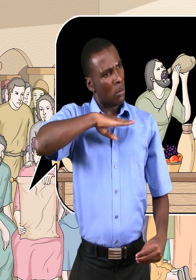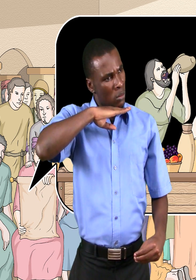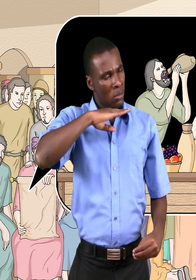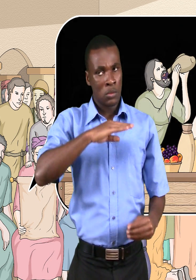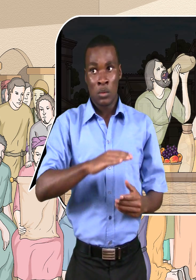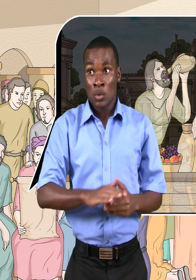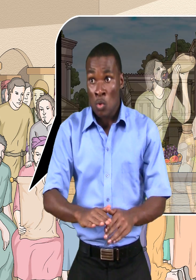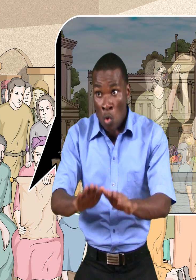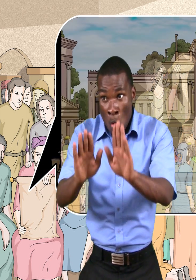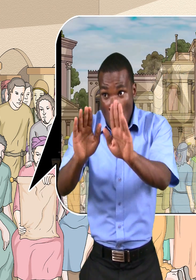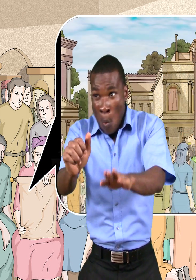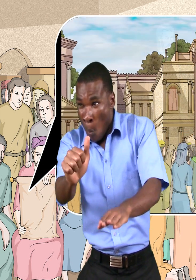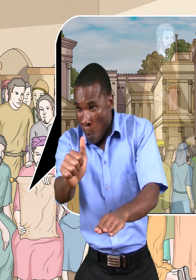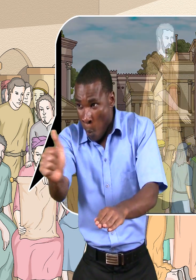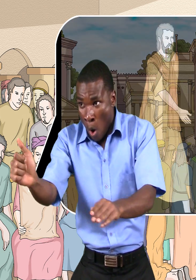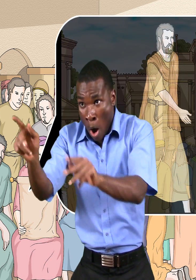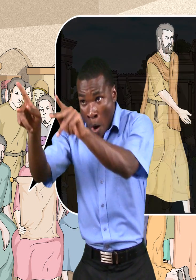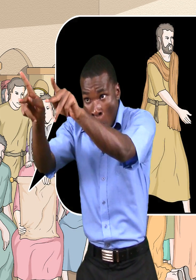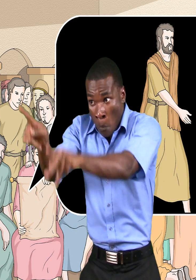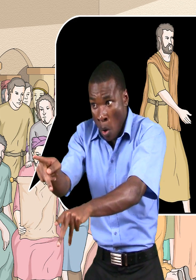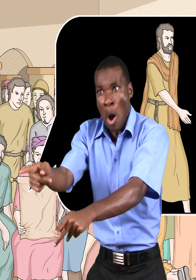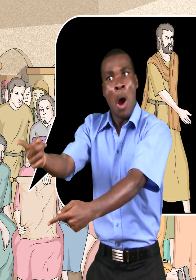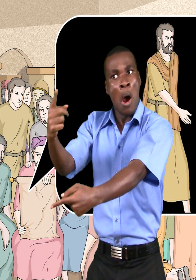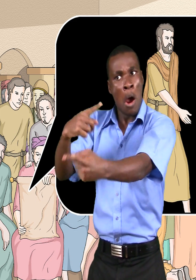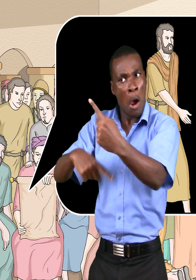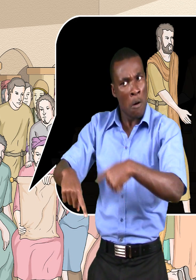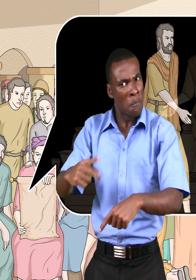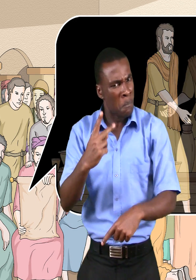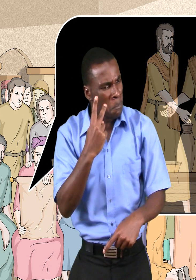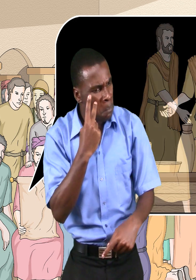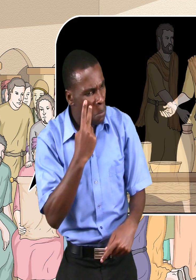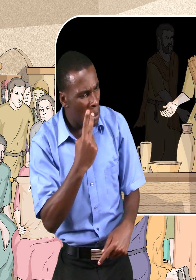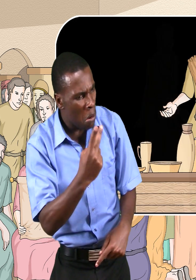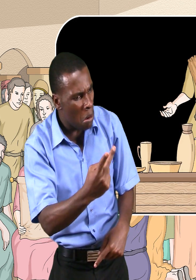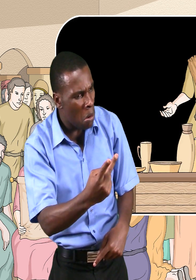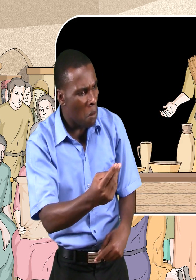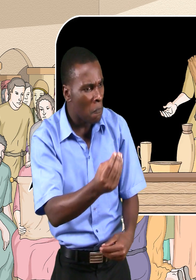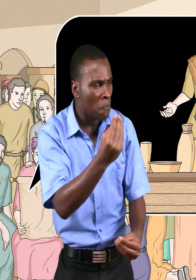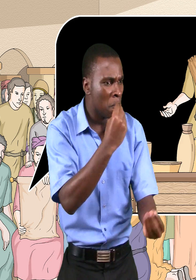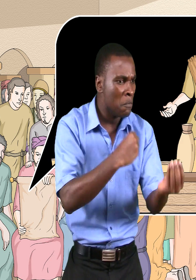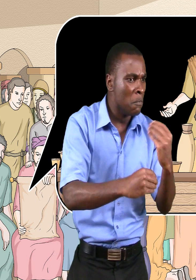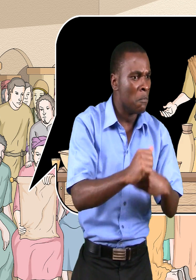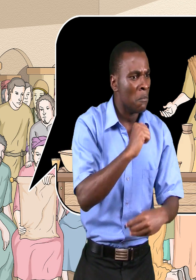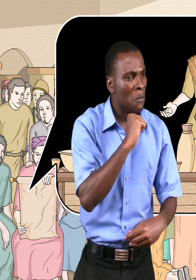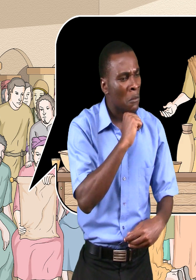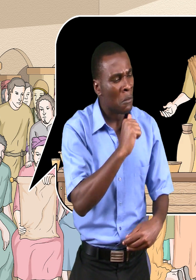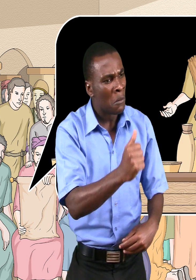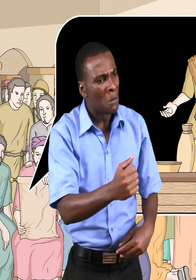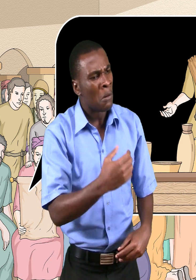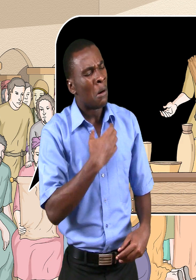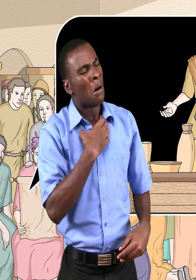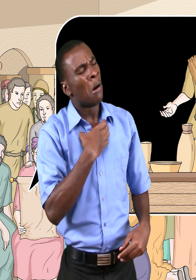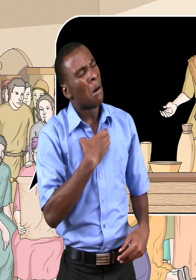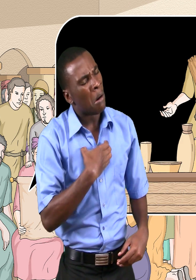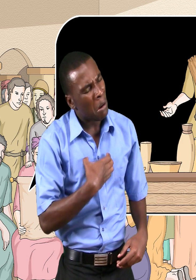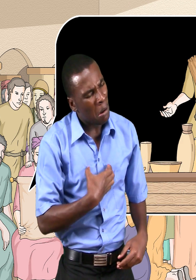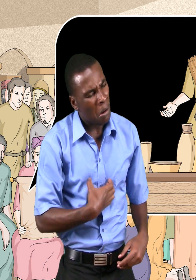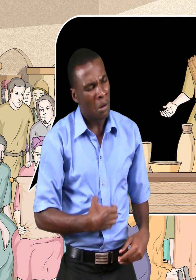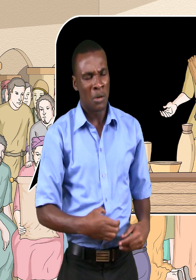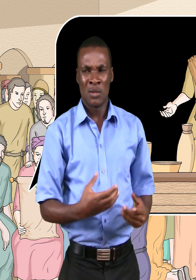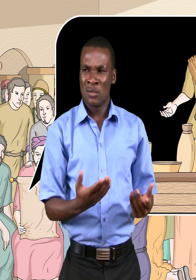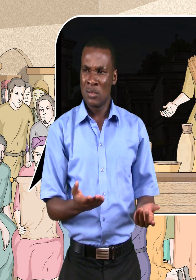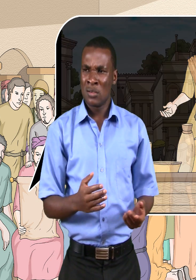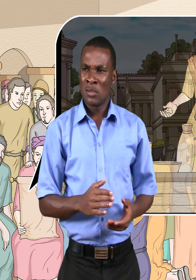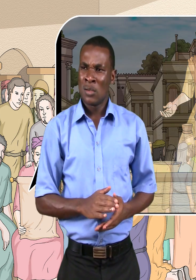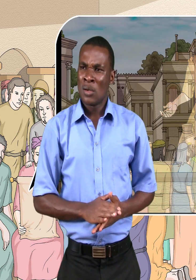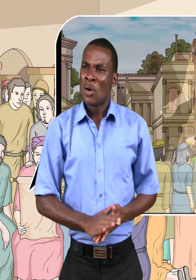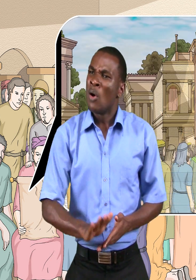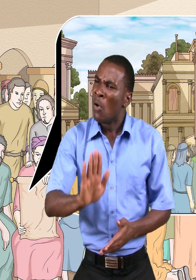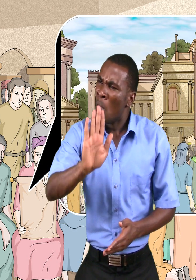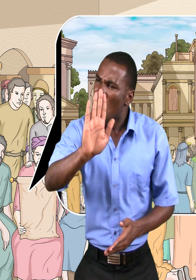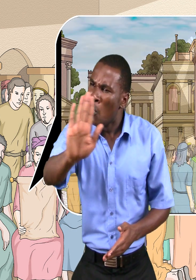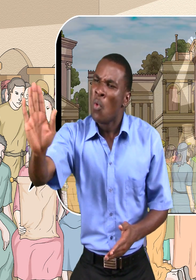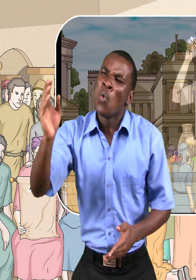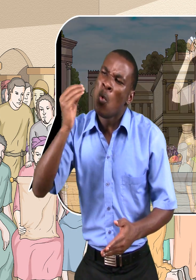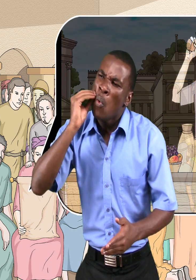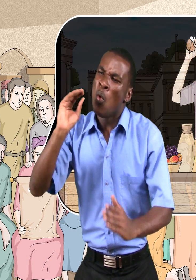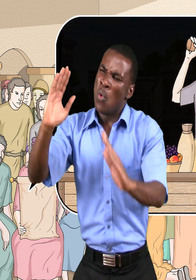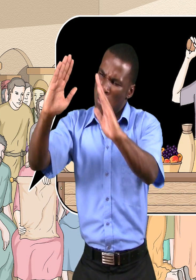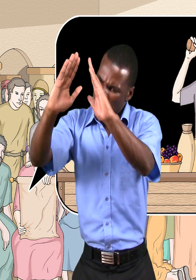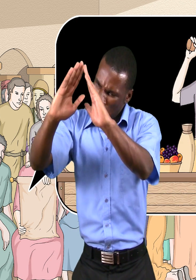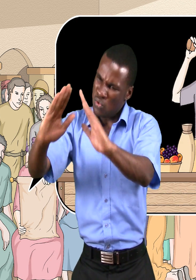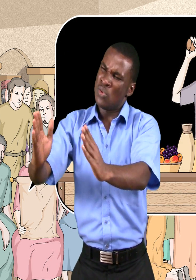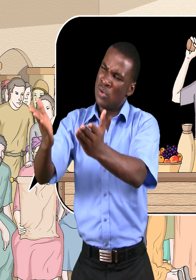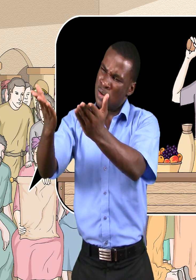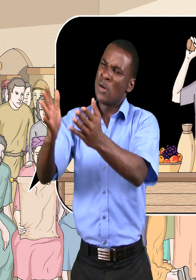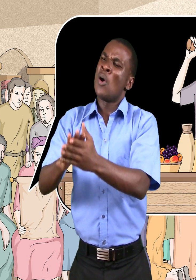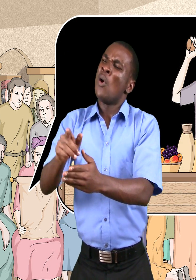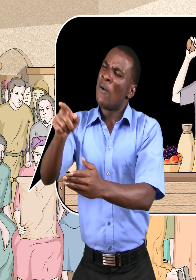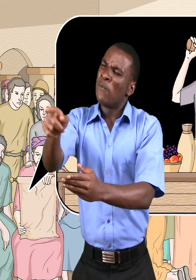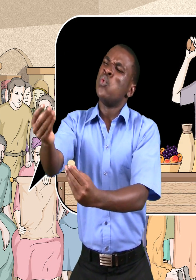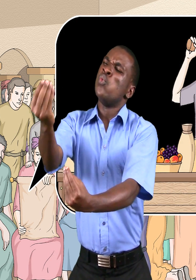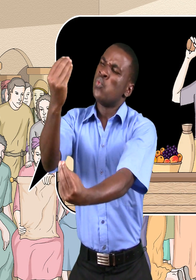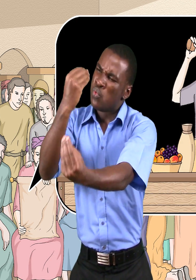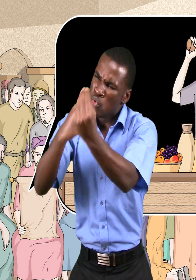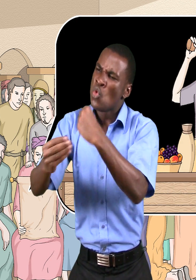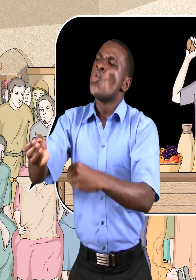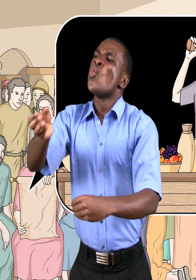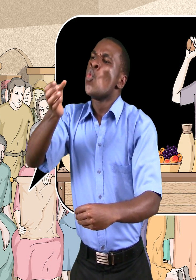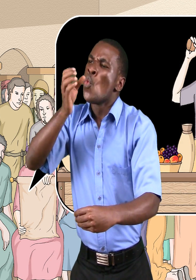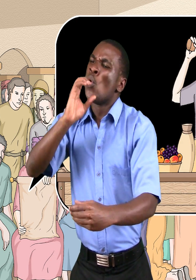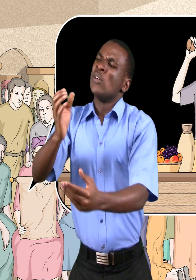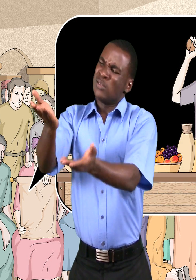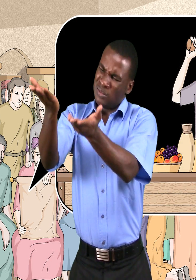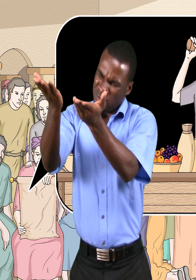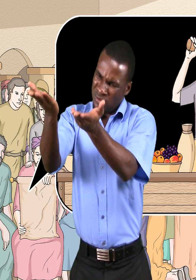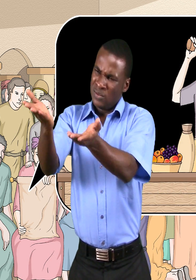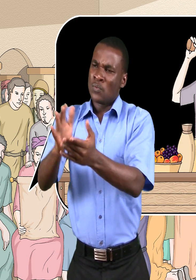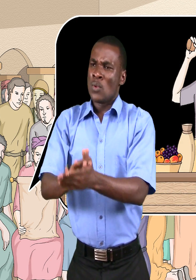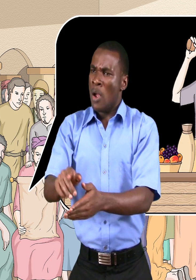While one remains hungry, another gets drunk.